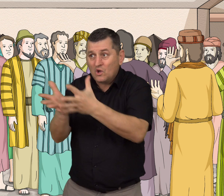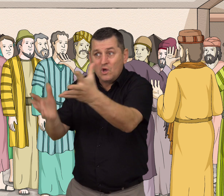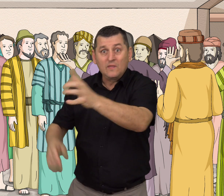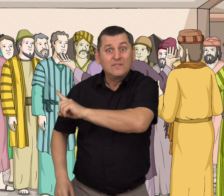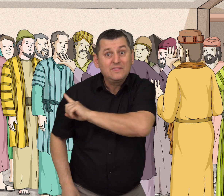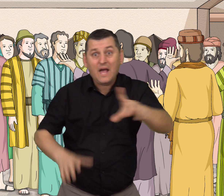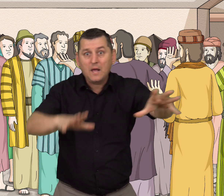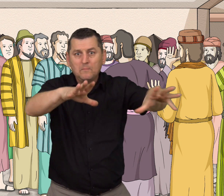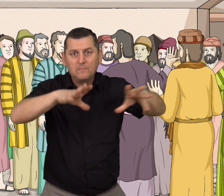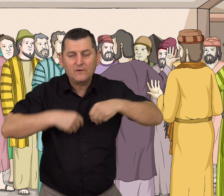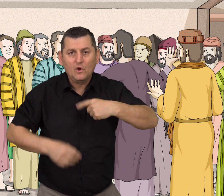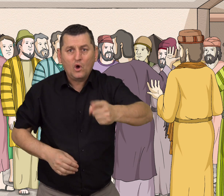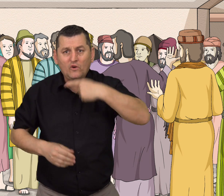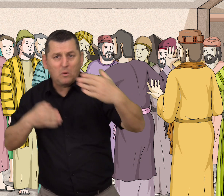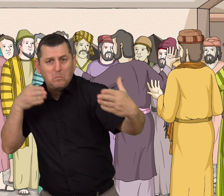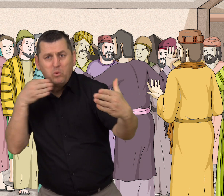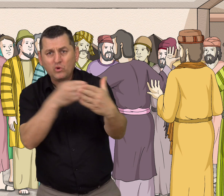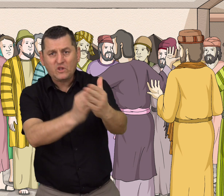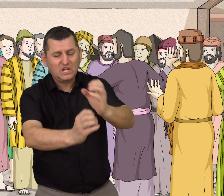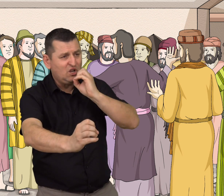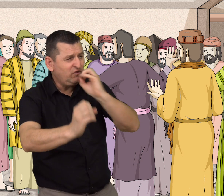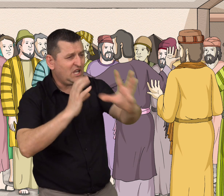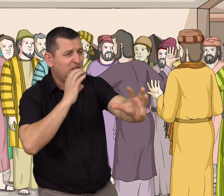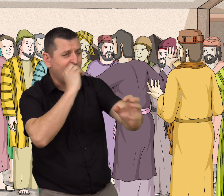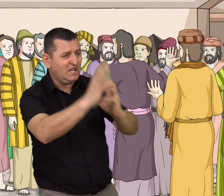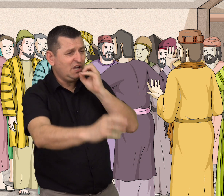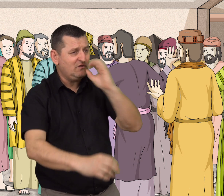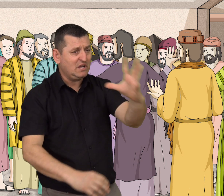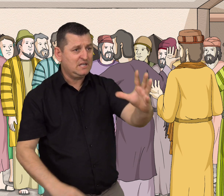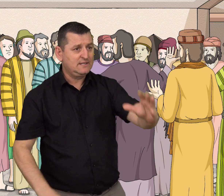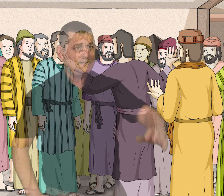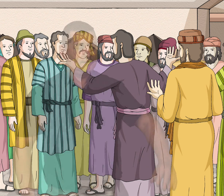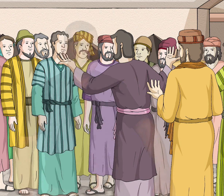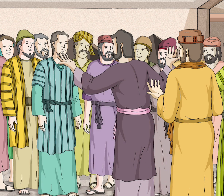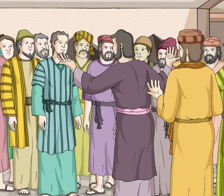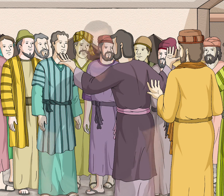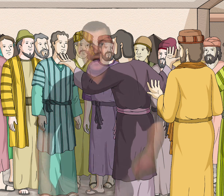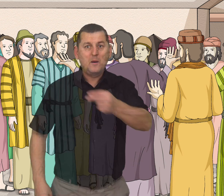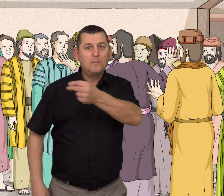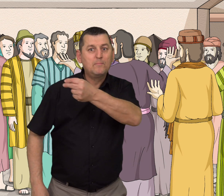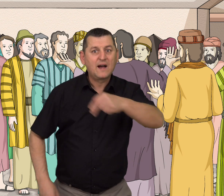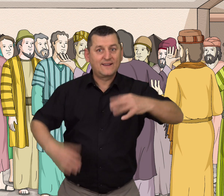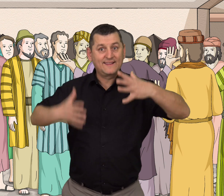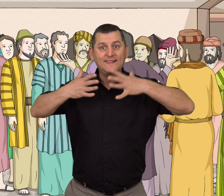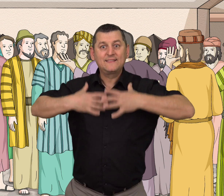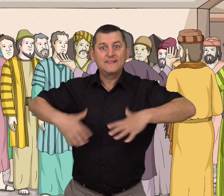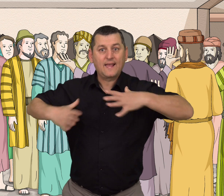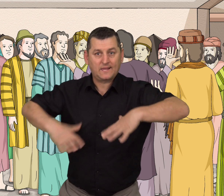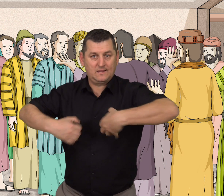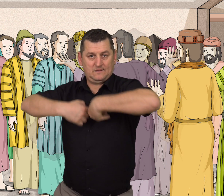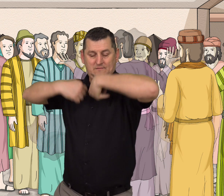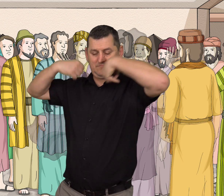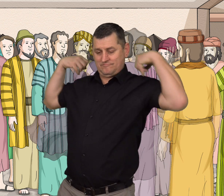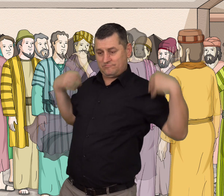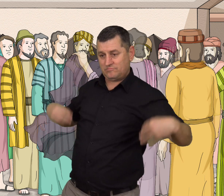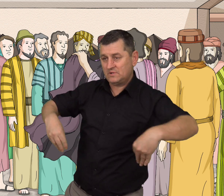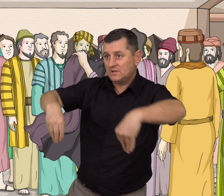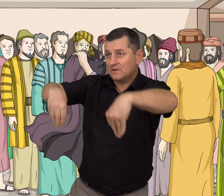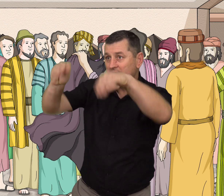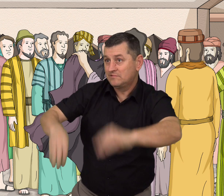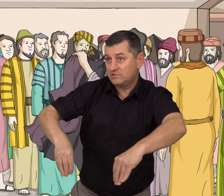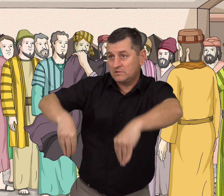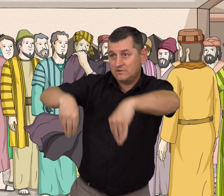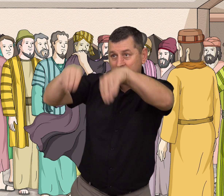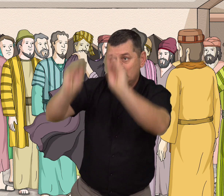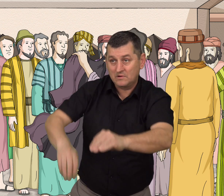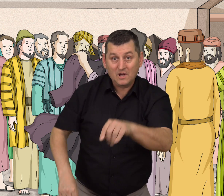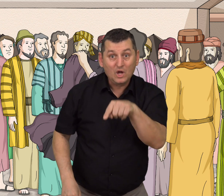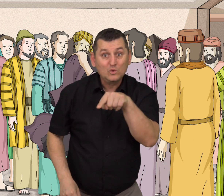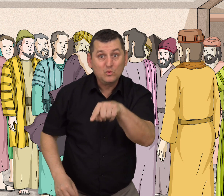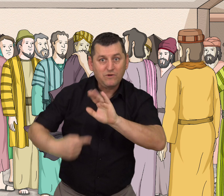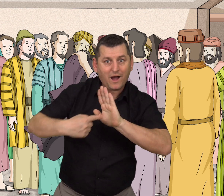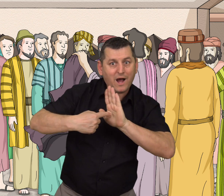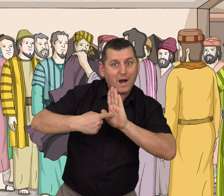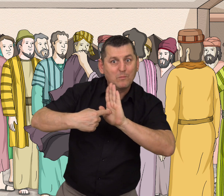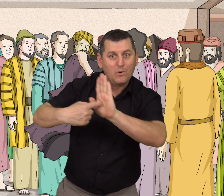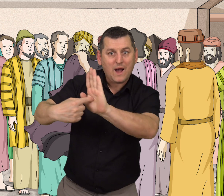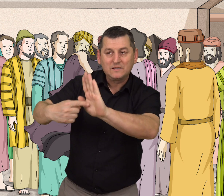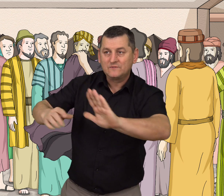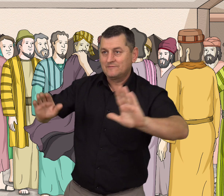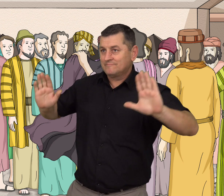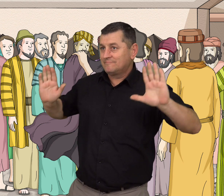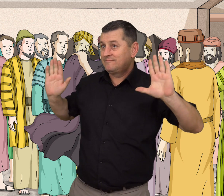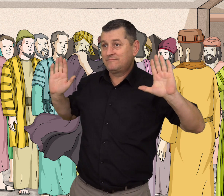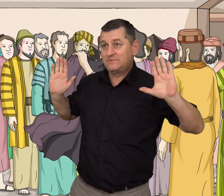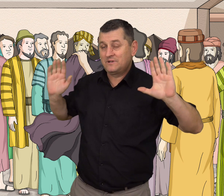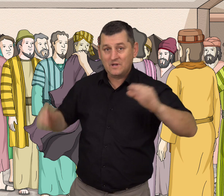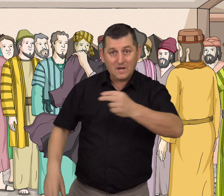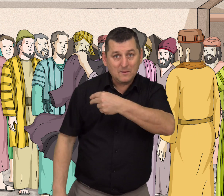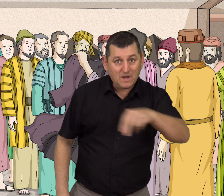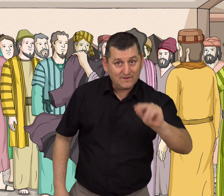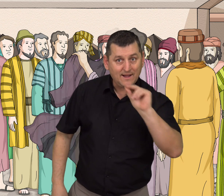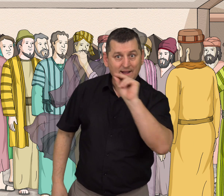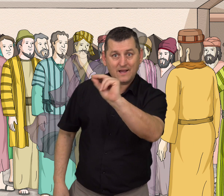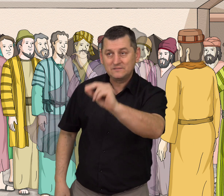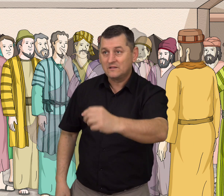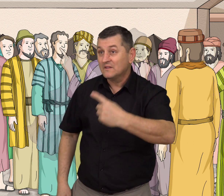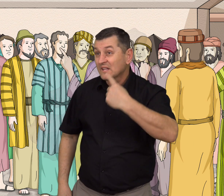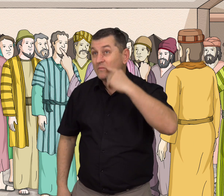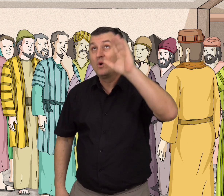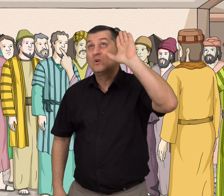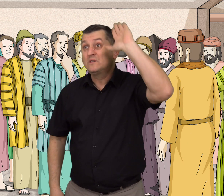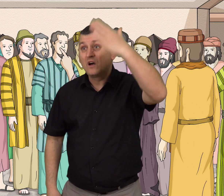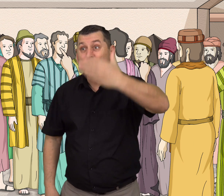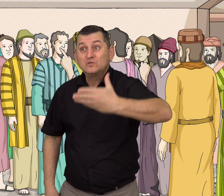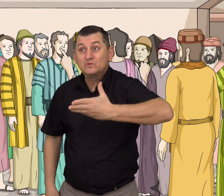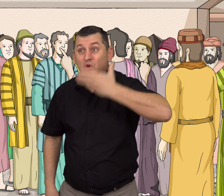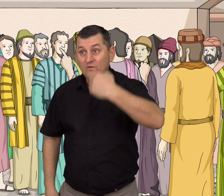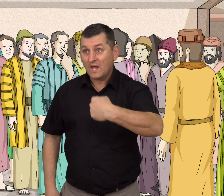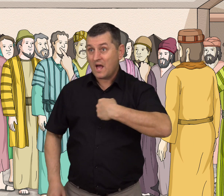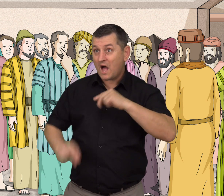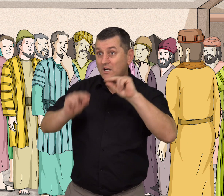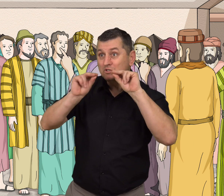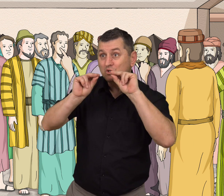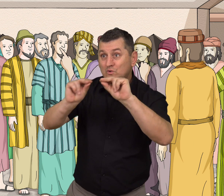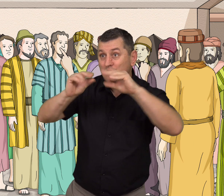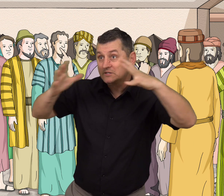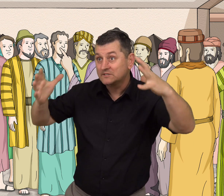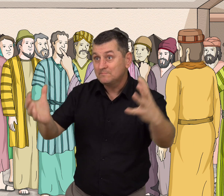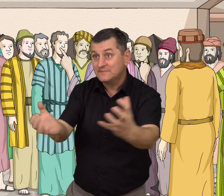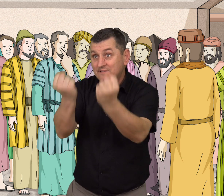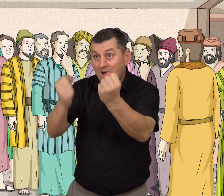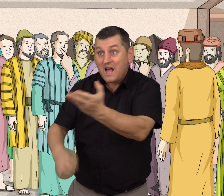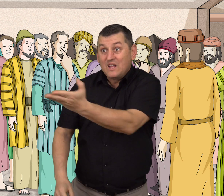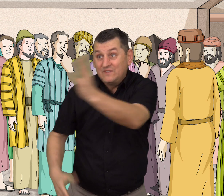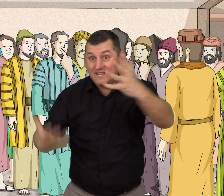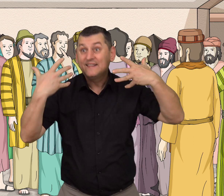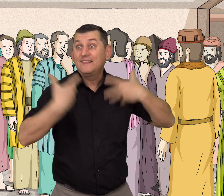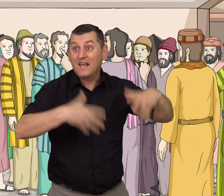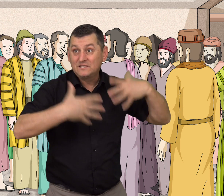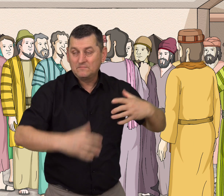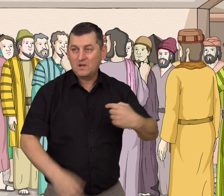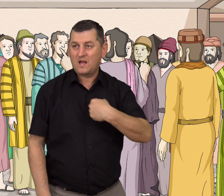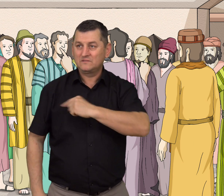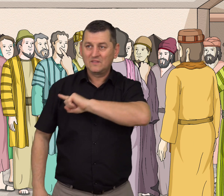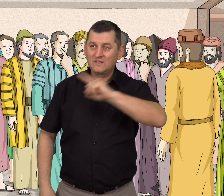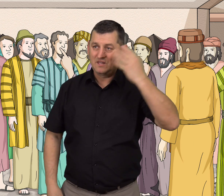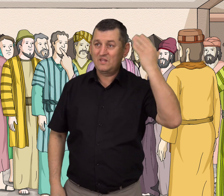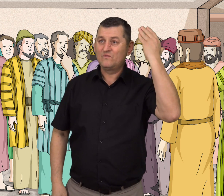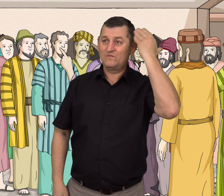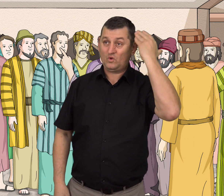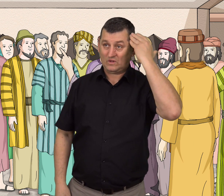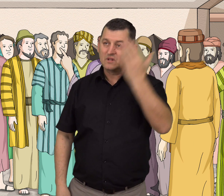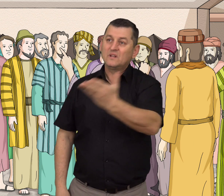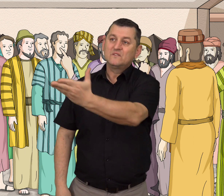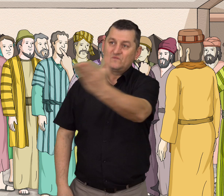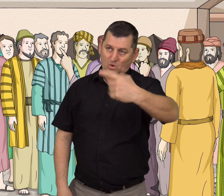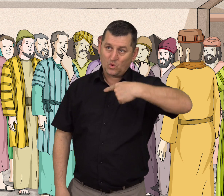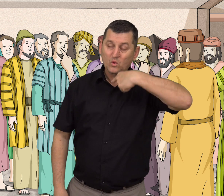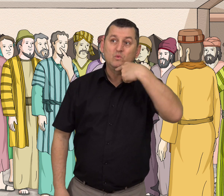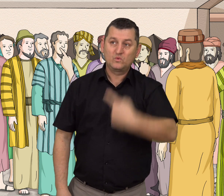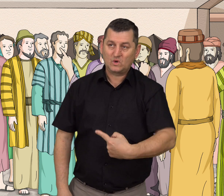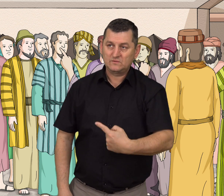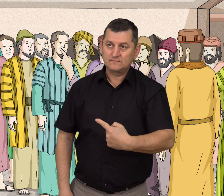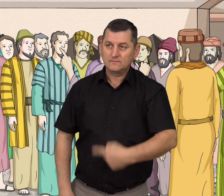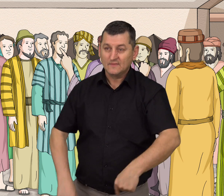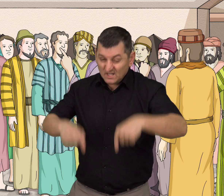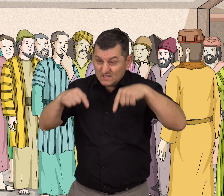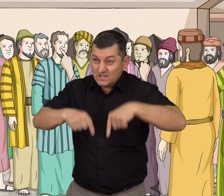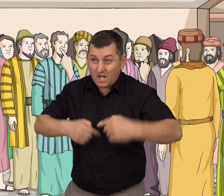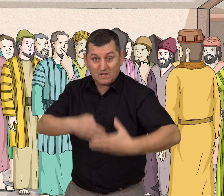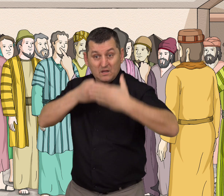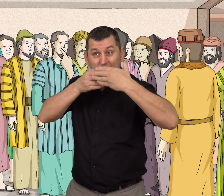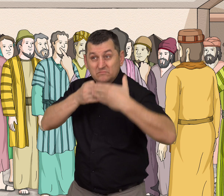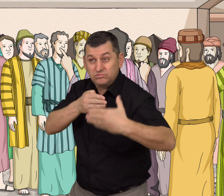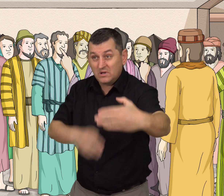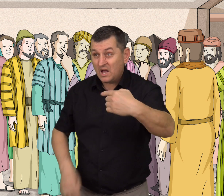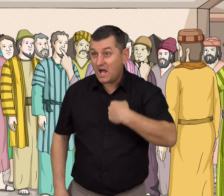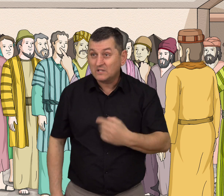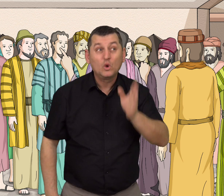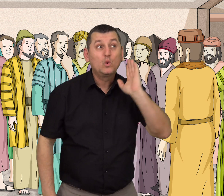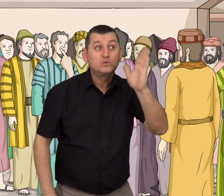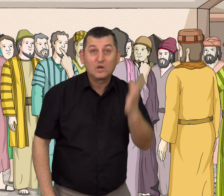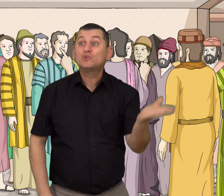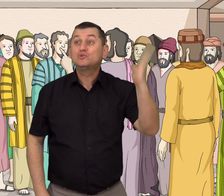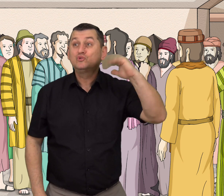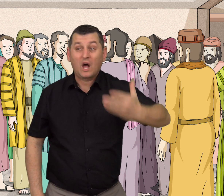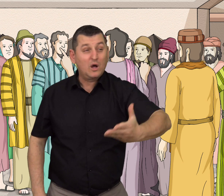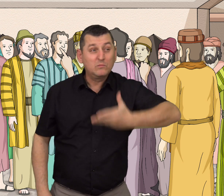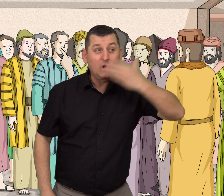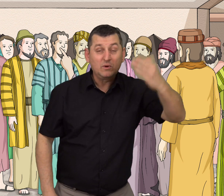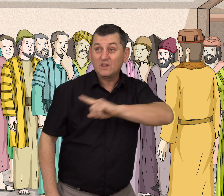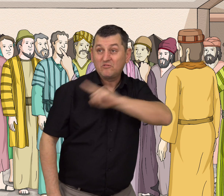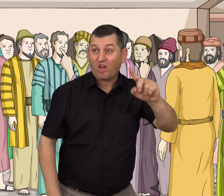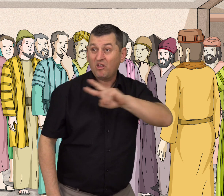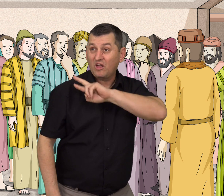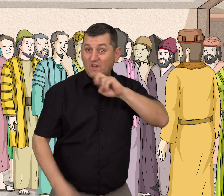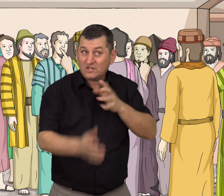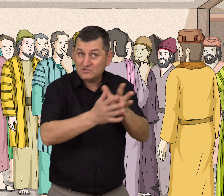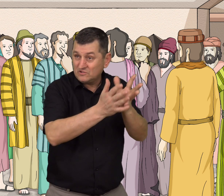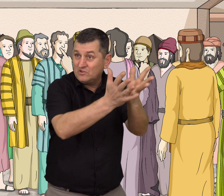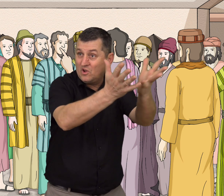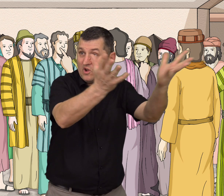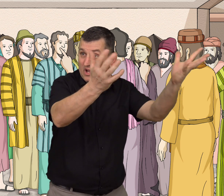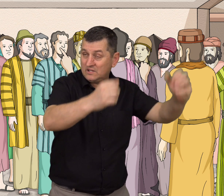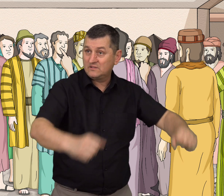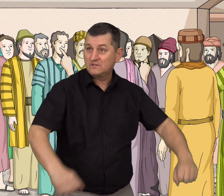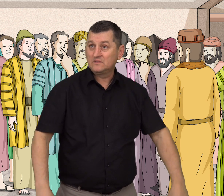But when they opposed and insulted him, he shook out his garments and told them, “Your blood be on your own heads!